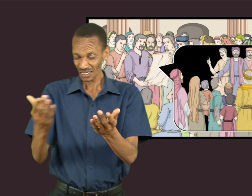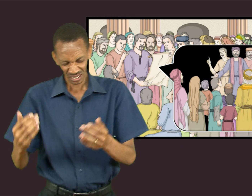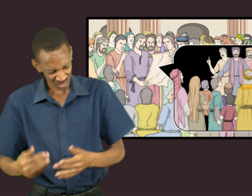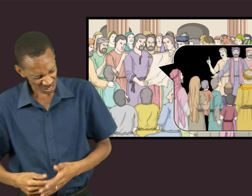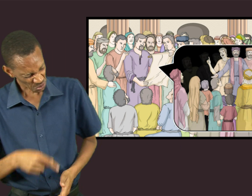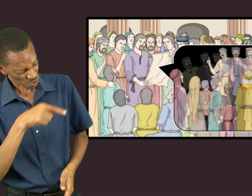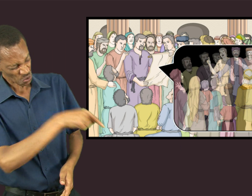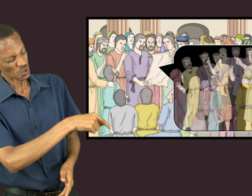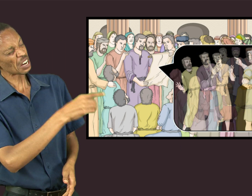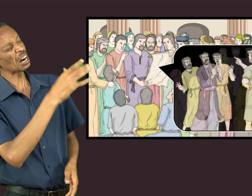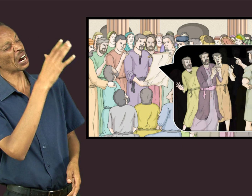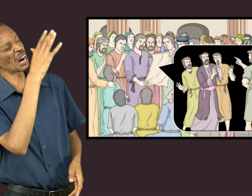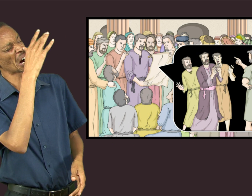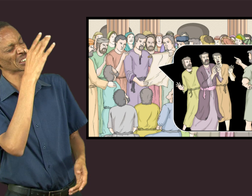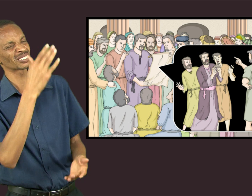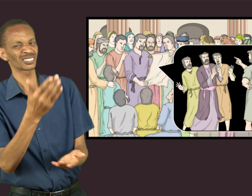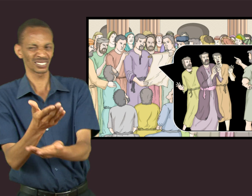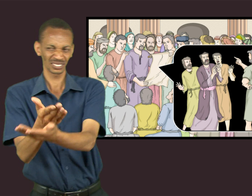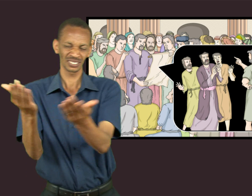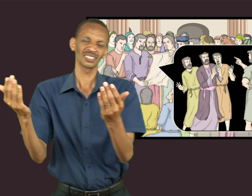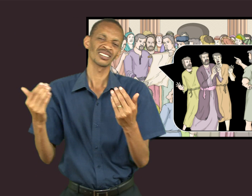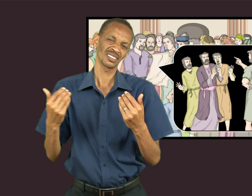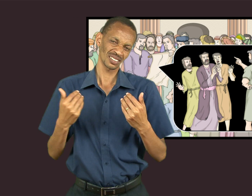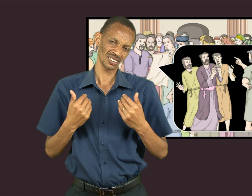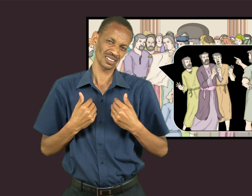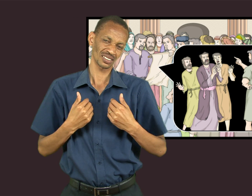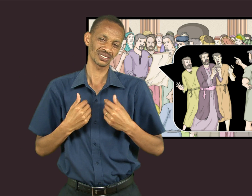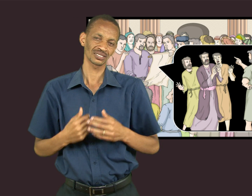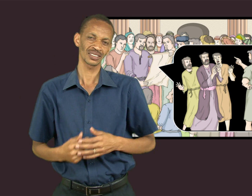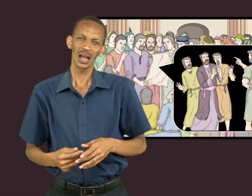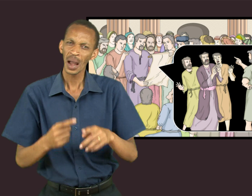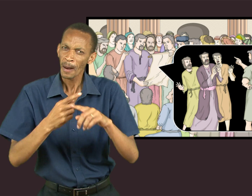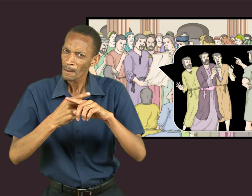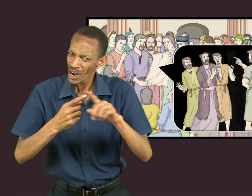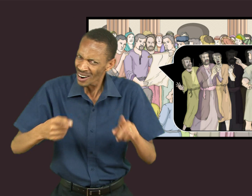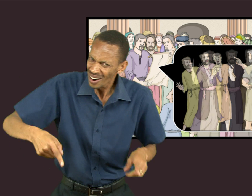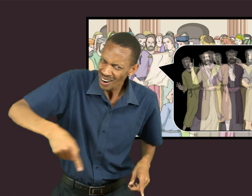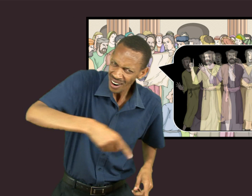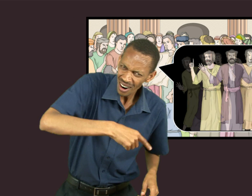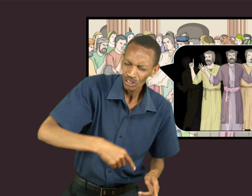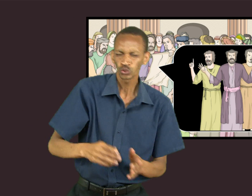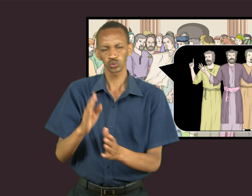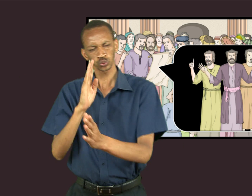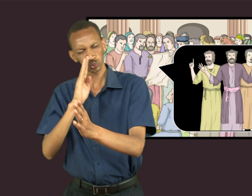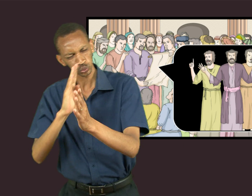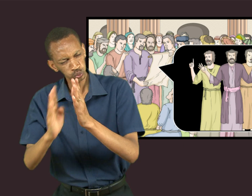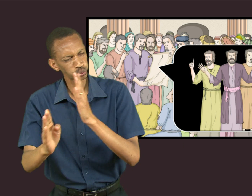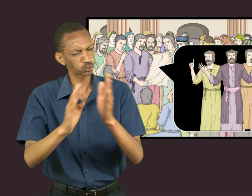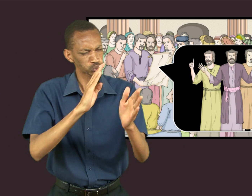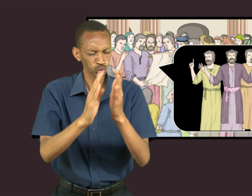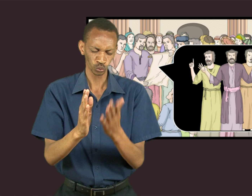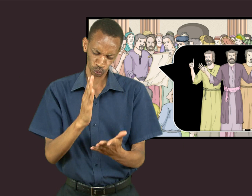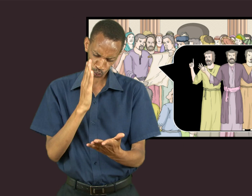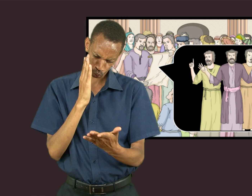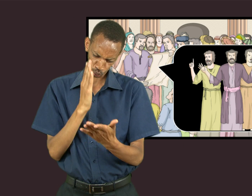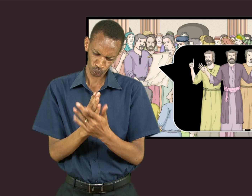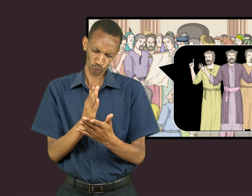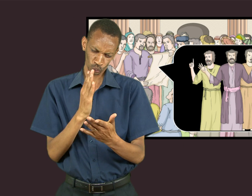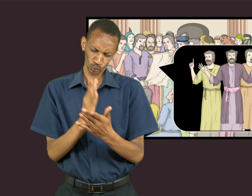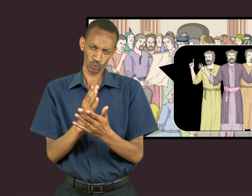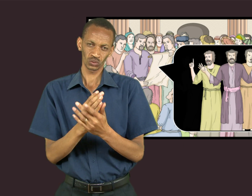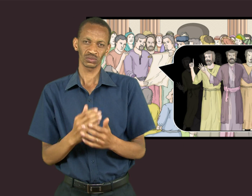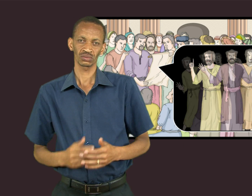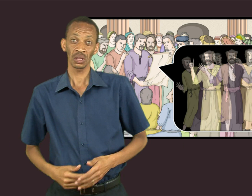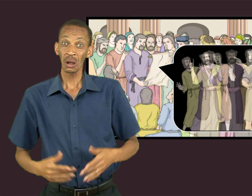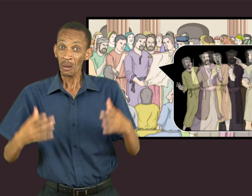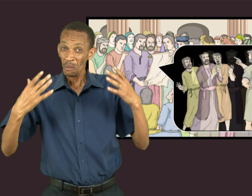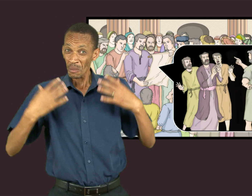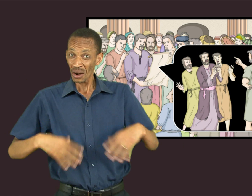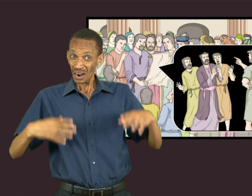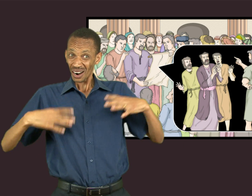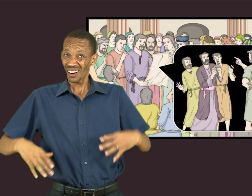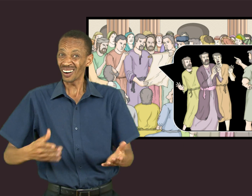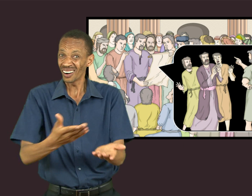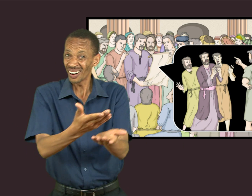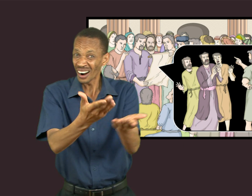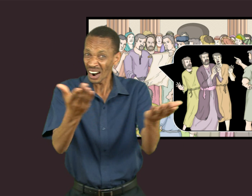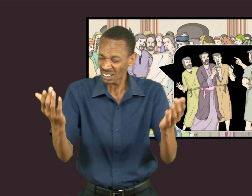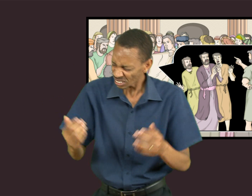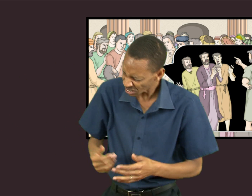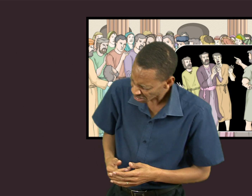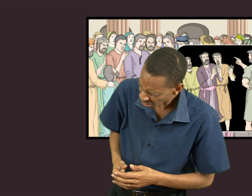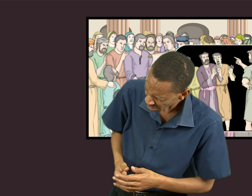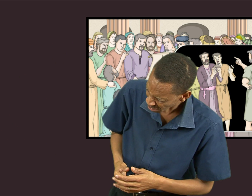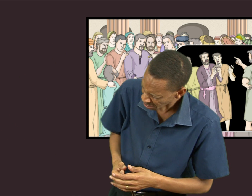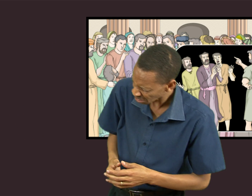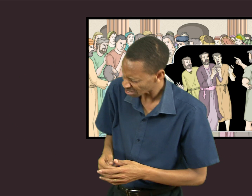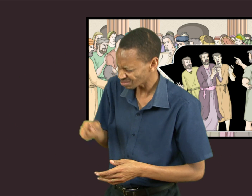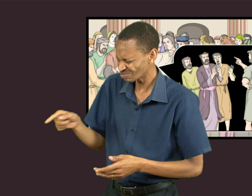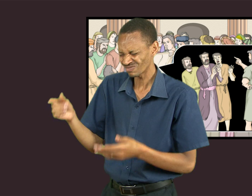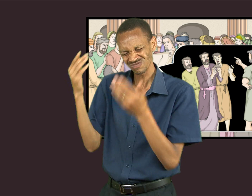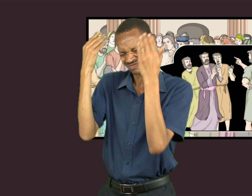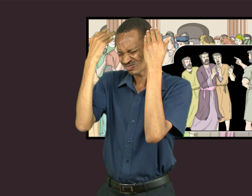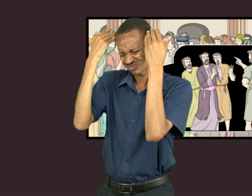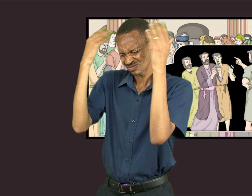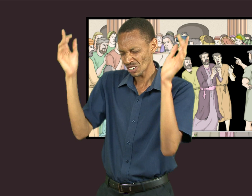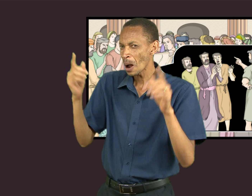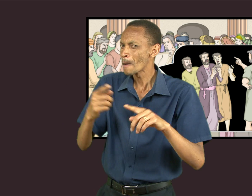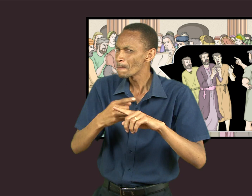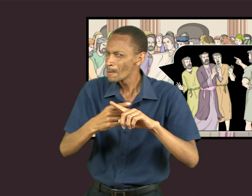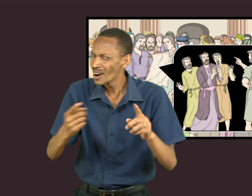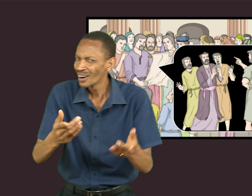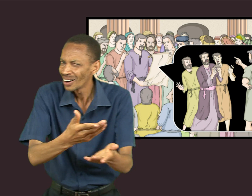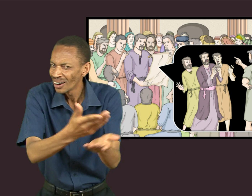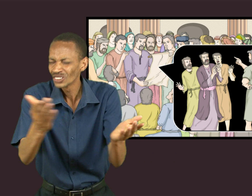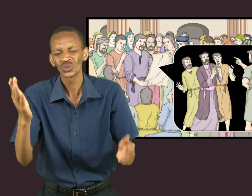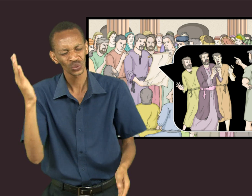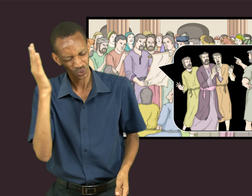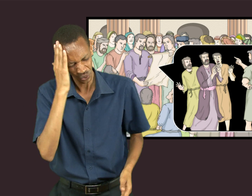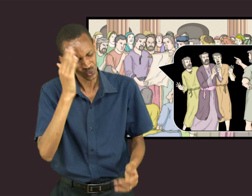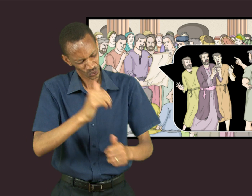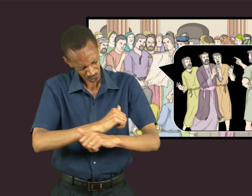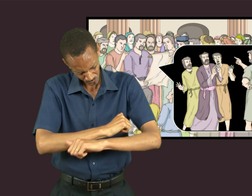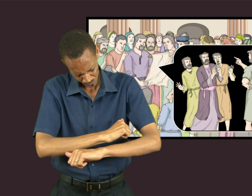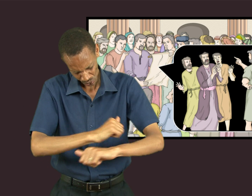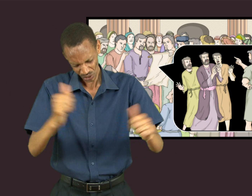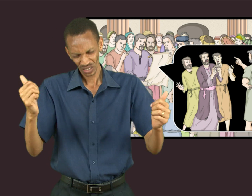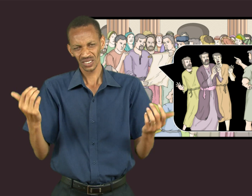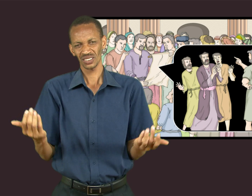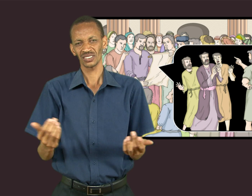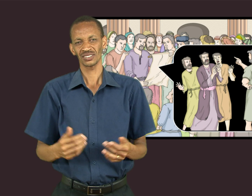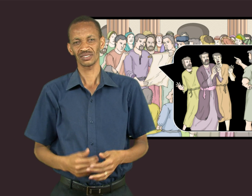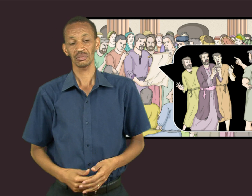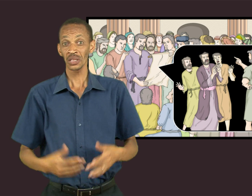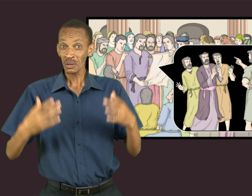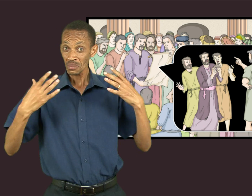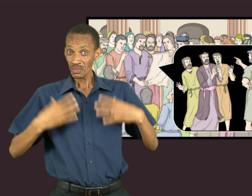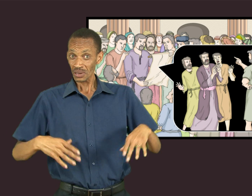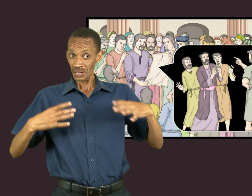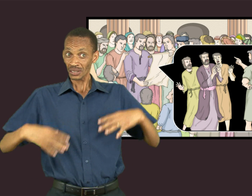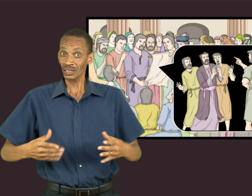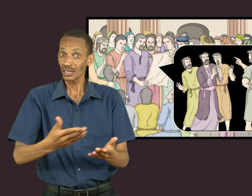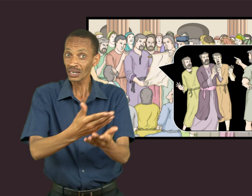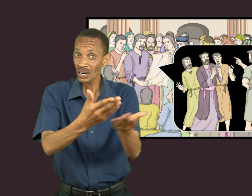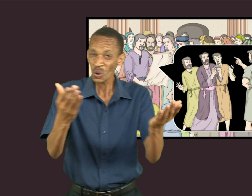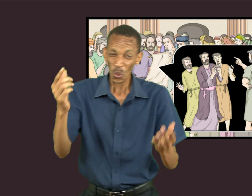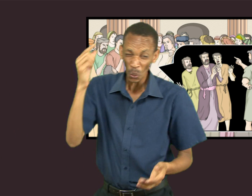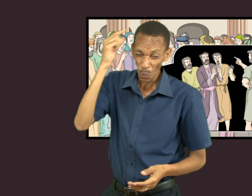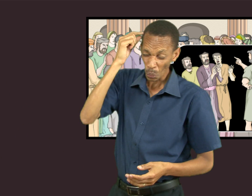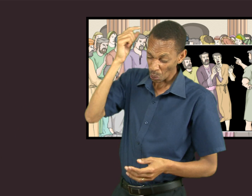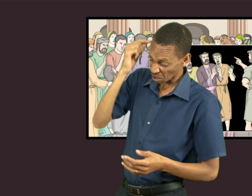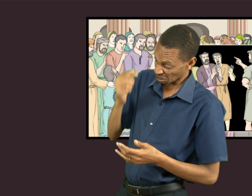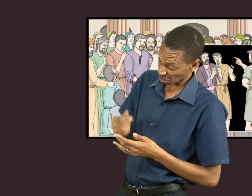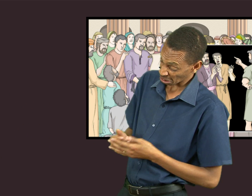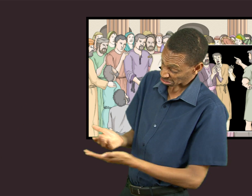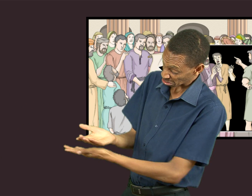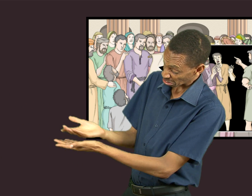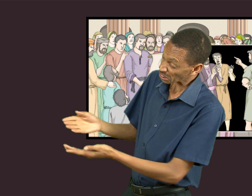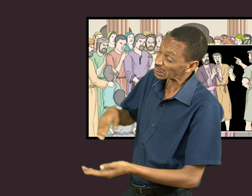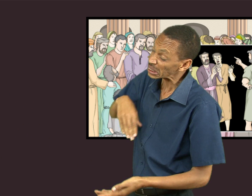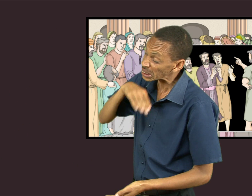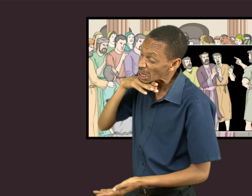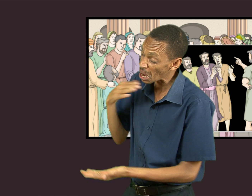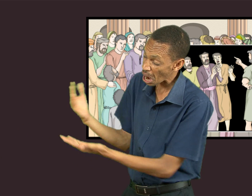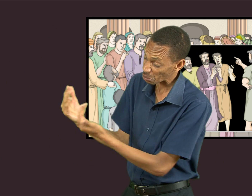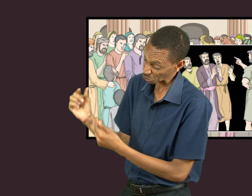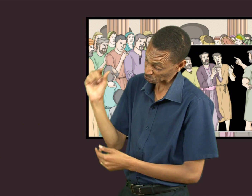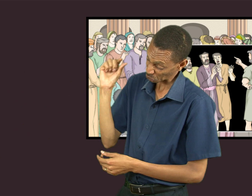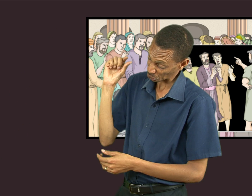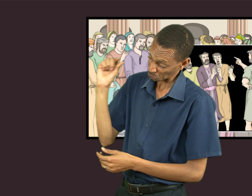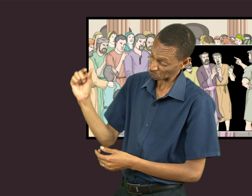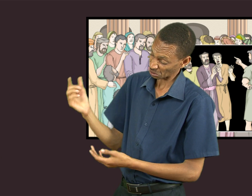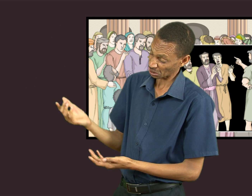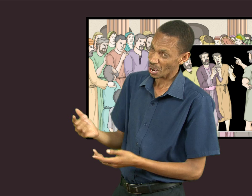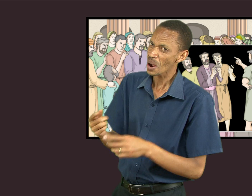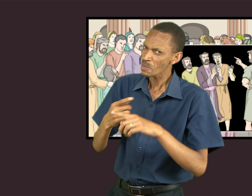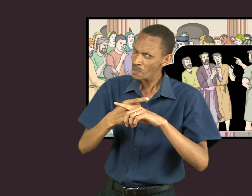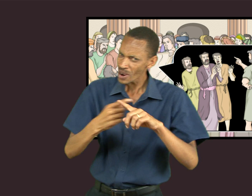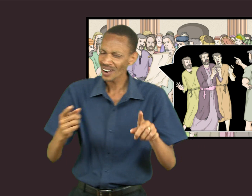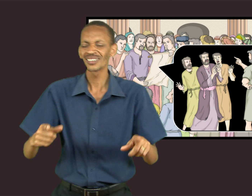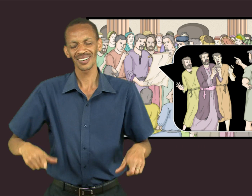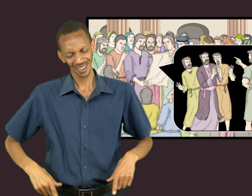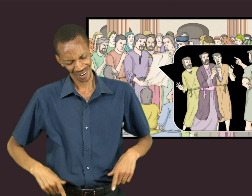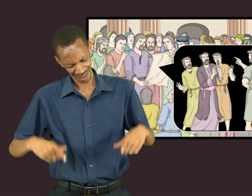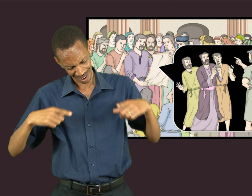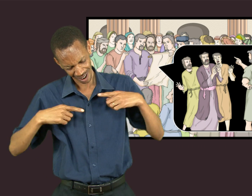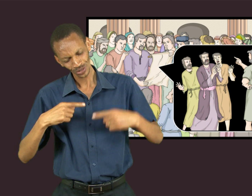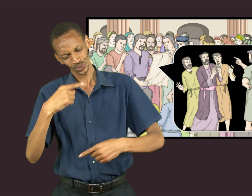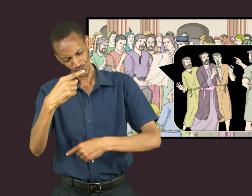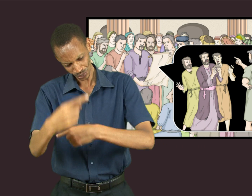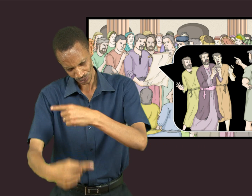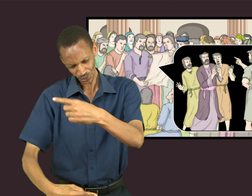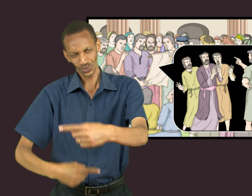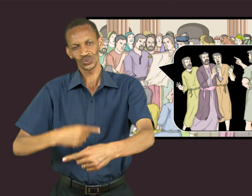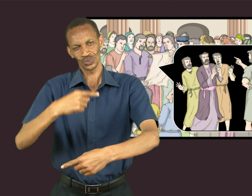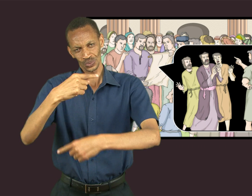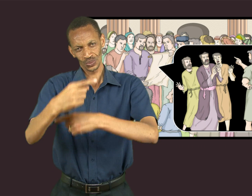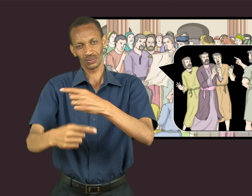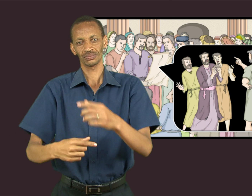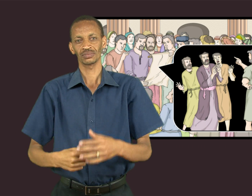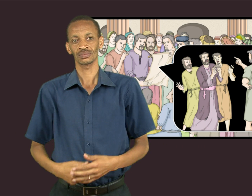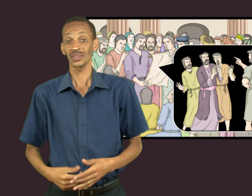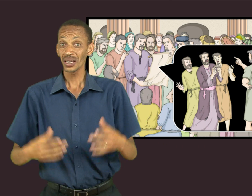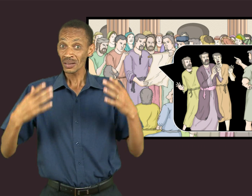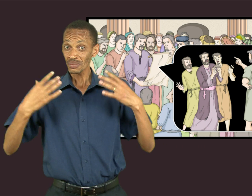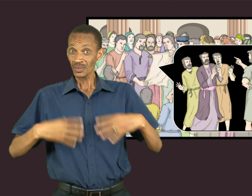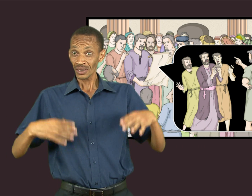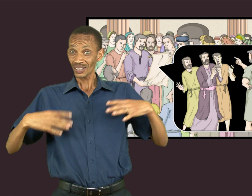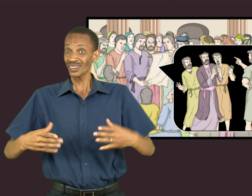viewed as imposters, yet genuine; as unknown, yet well-known;